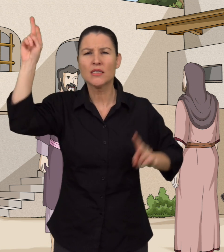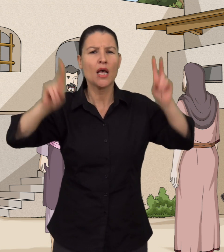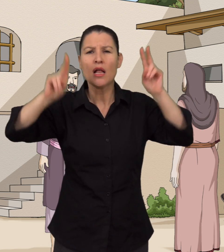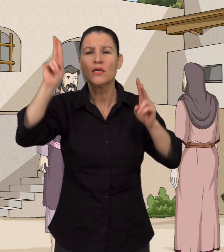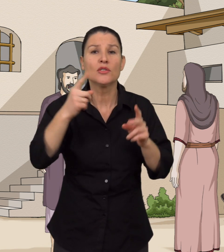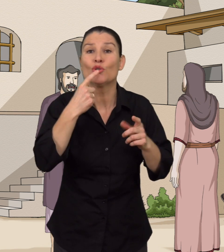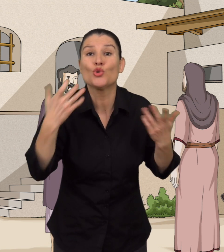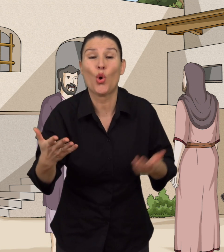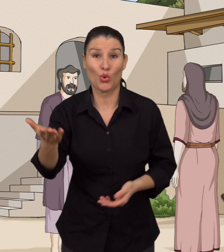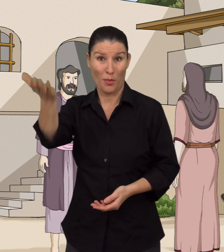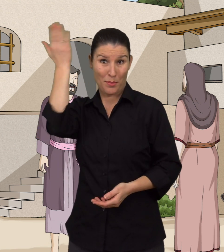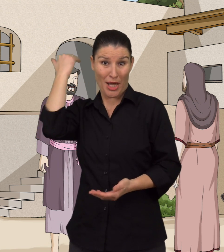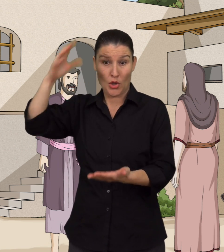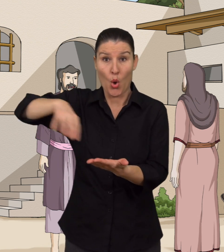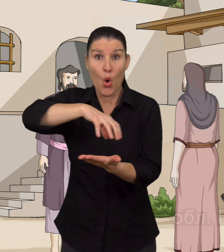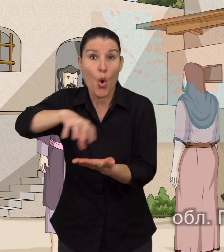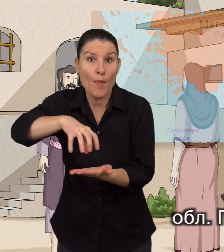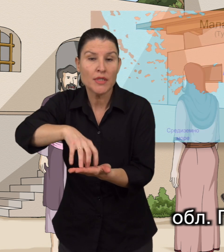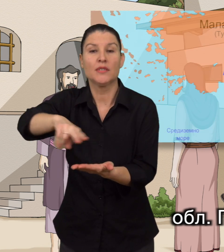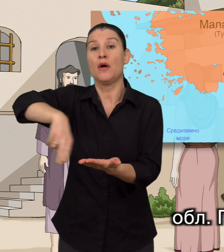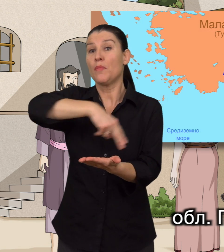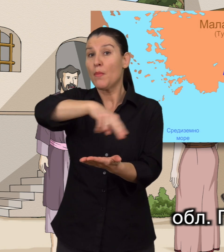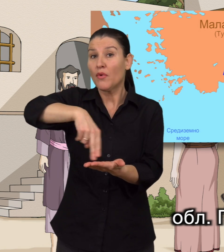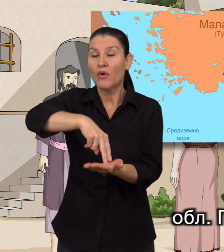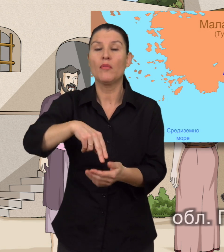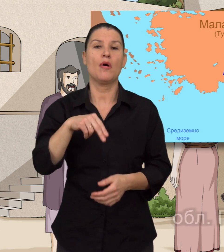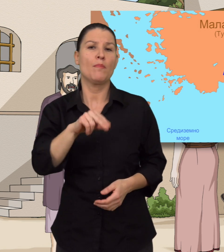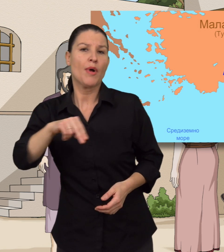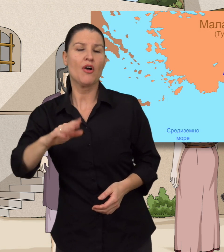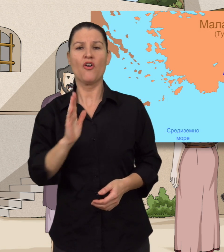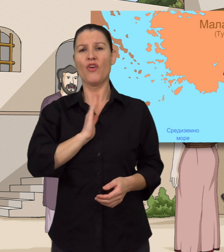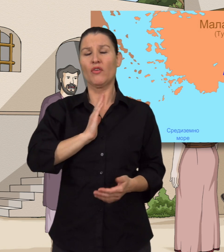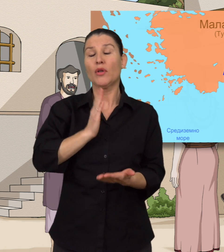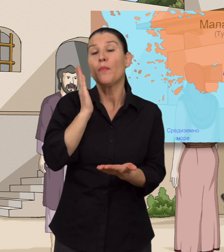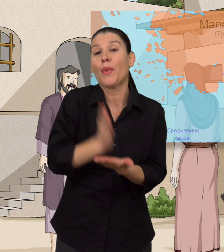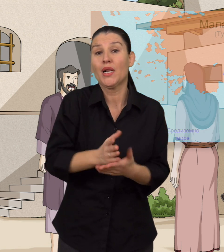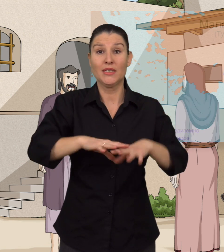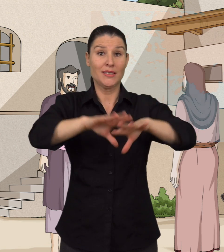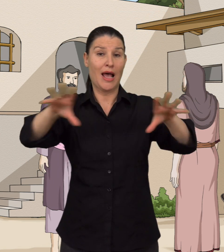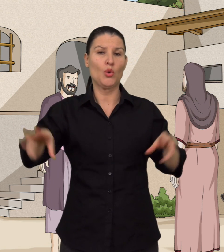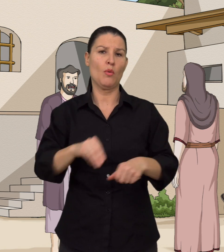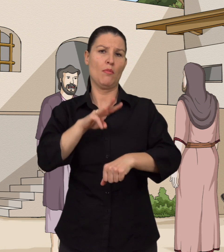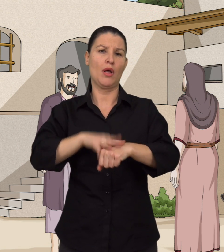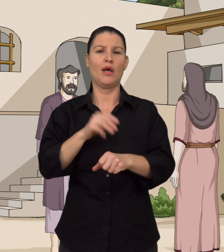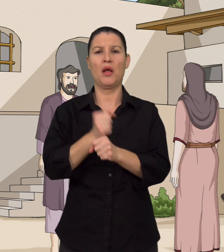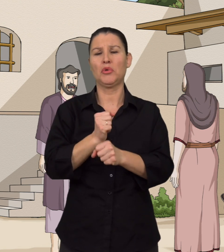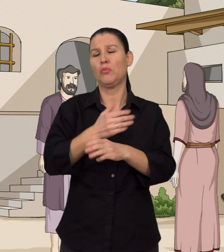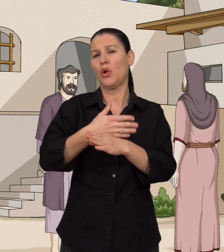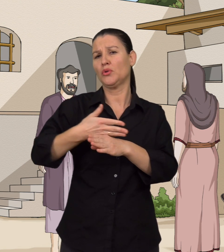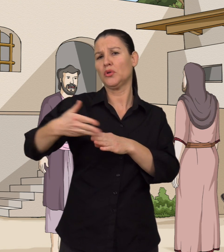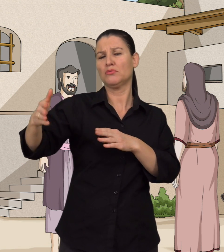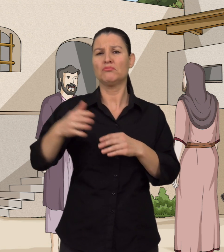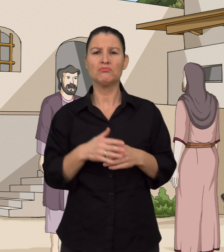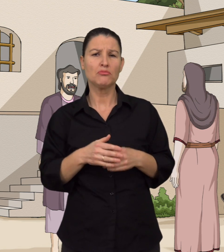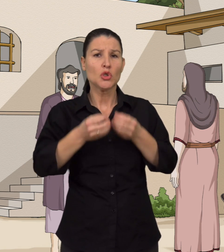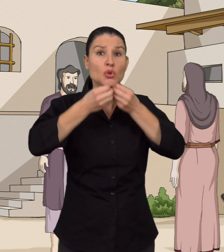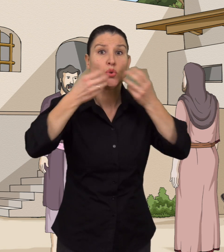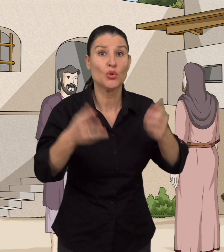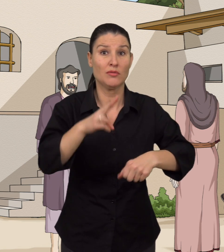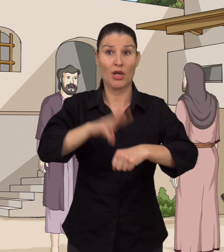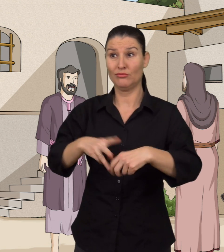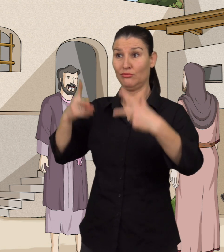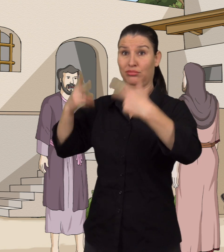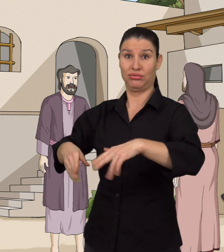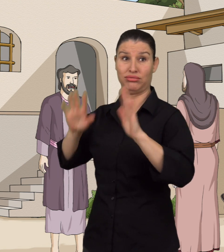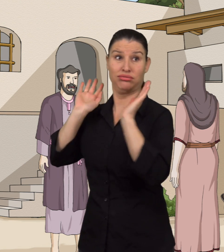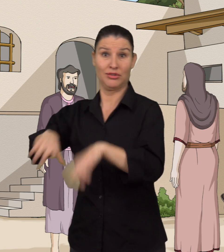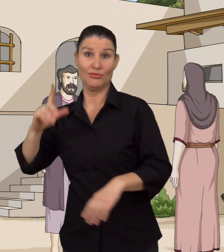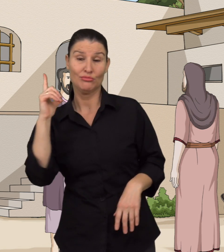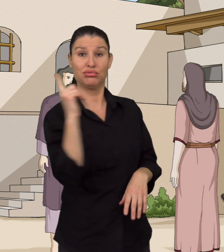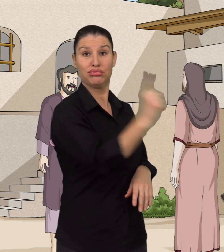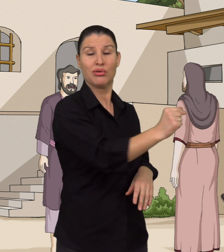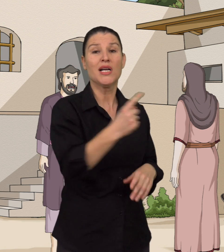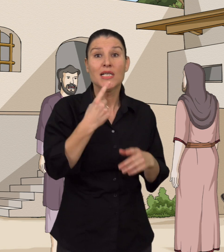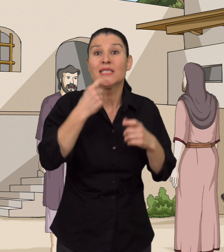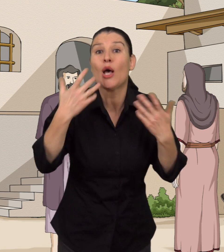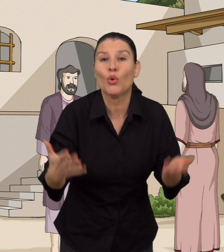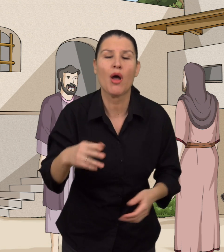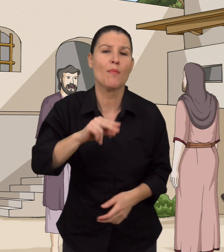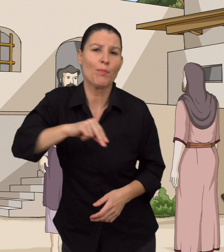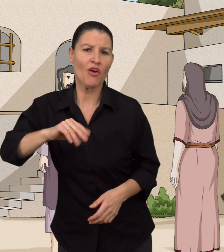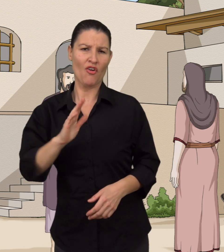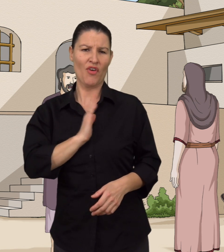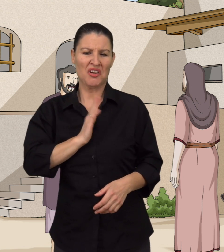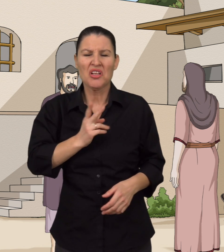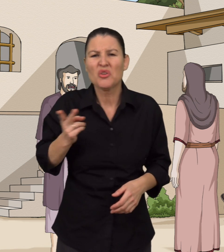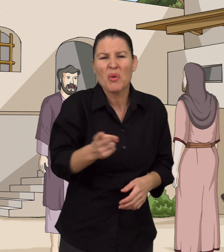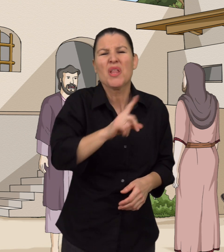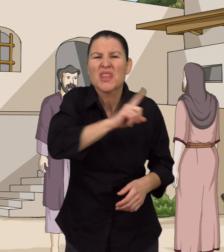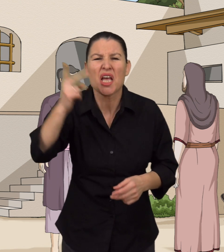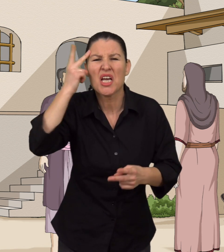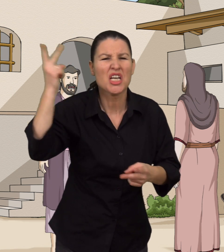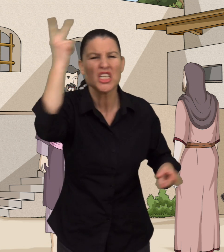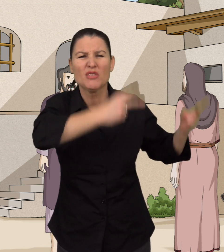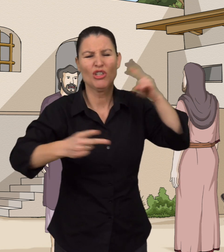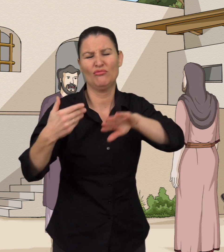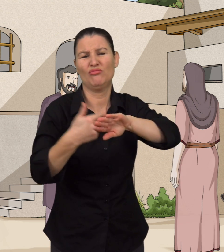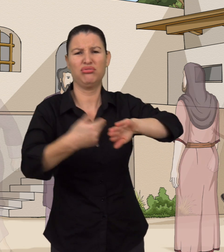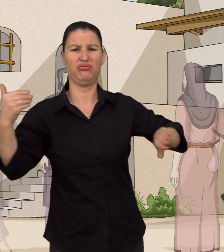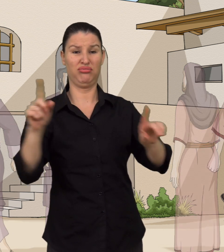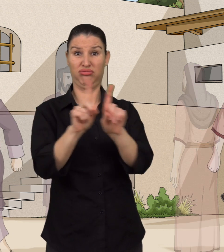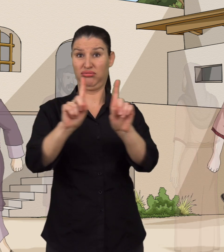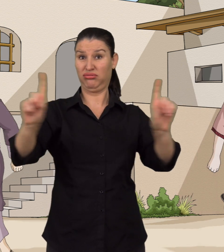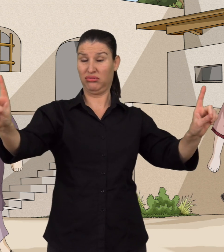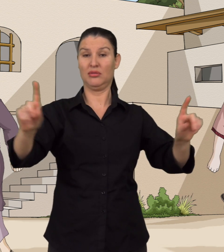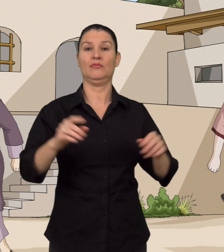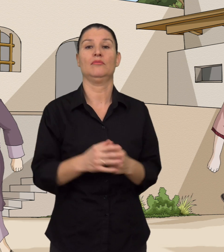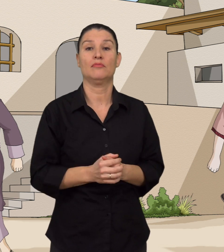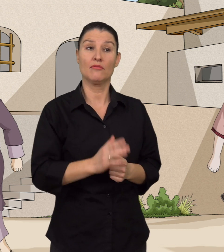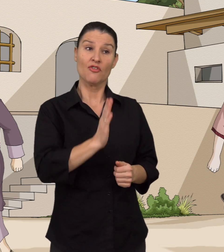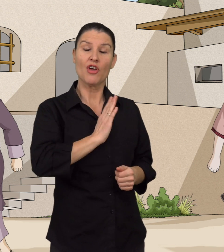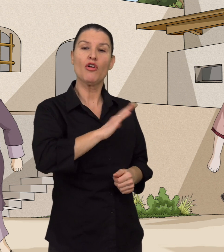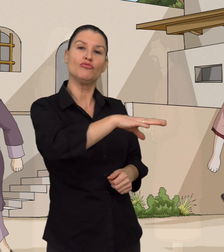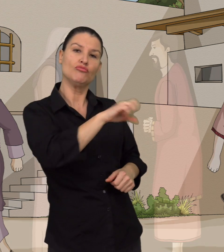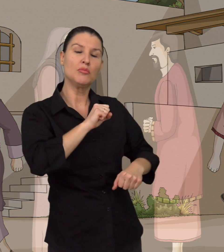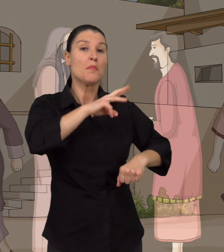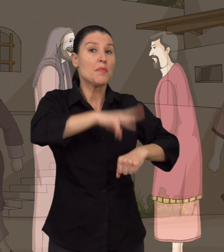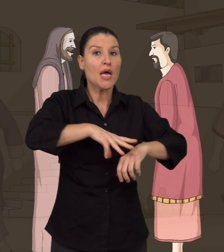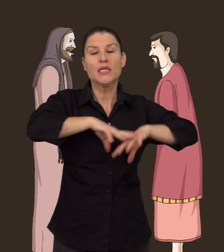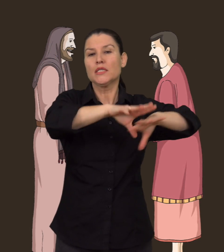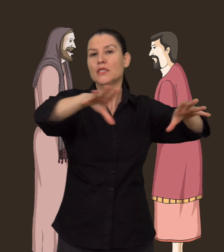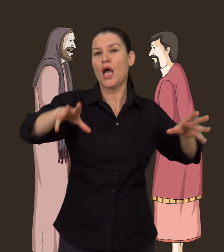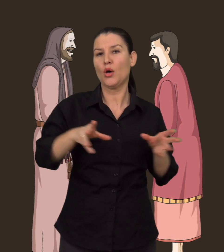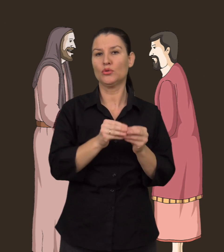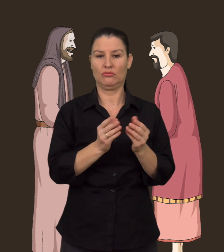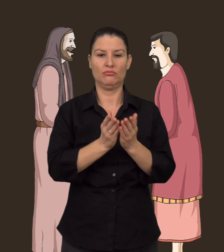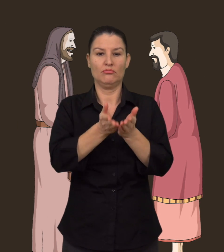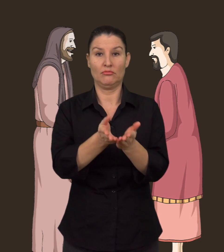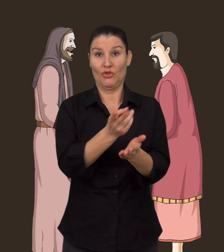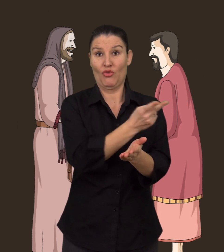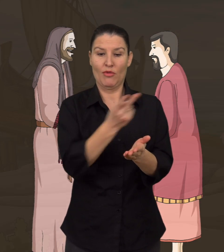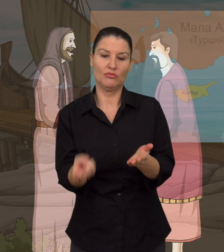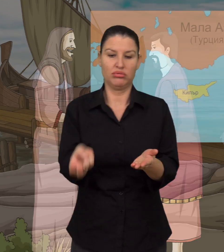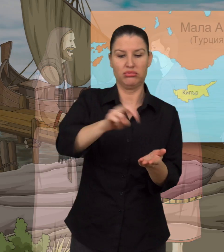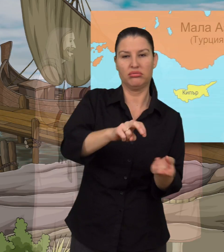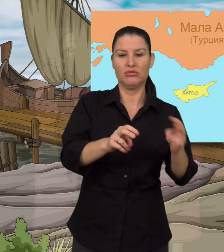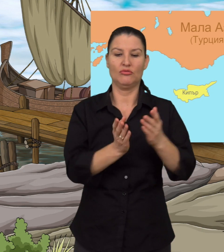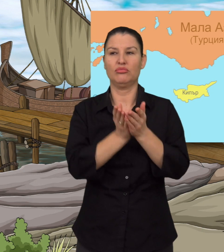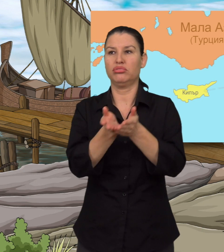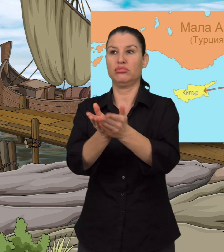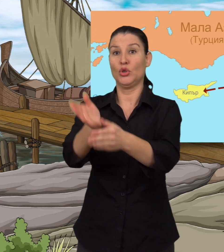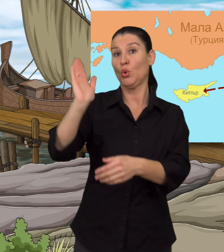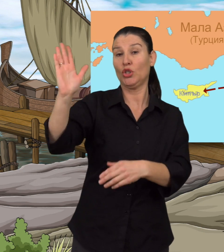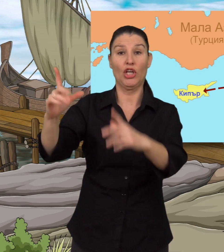But Paul thought it best not to take him, because he had deserted them in Pamphylia and had not accompanied them in the work. Their disagreement was so sharp that they parted company.